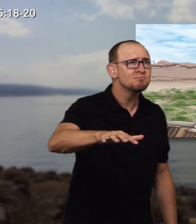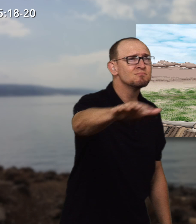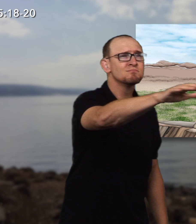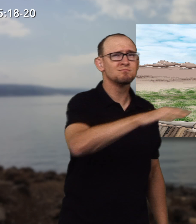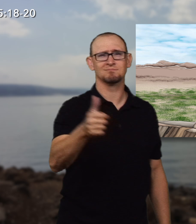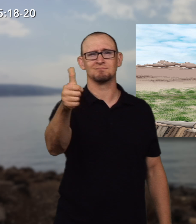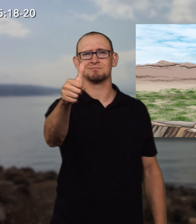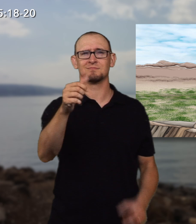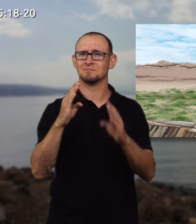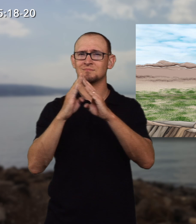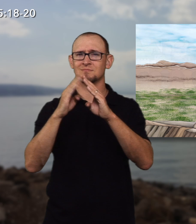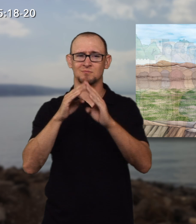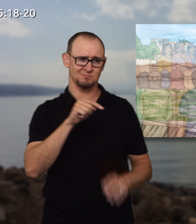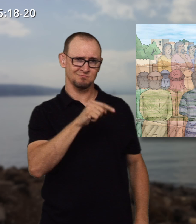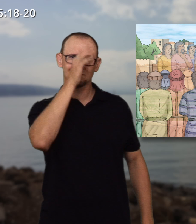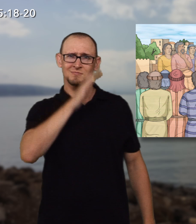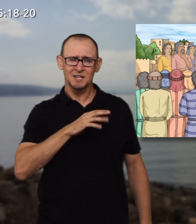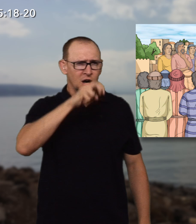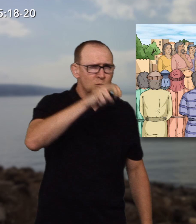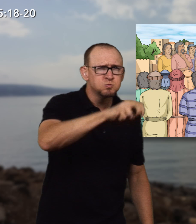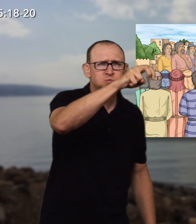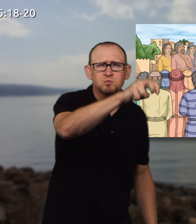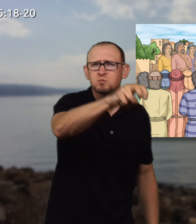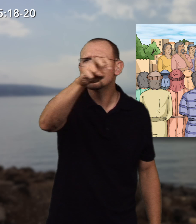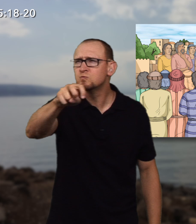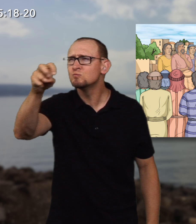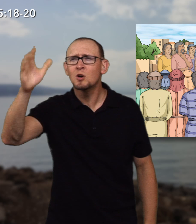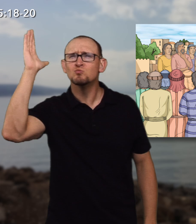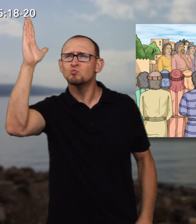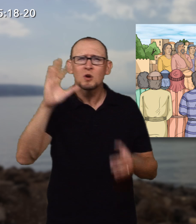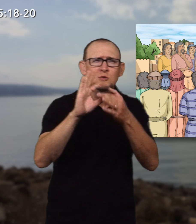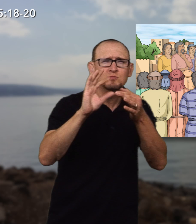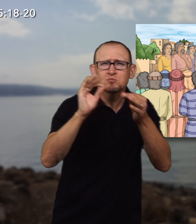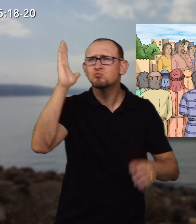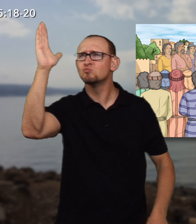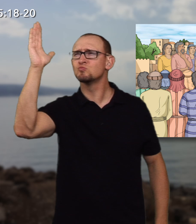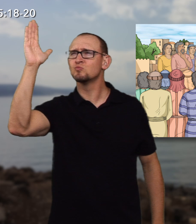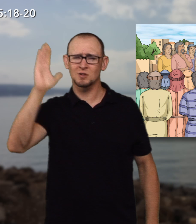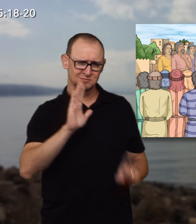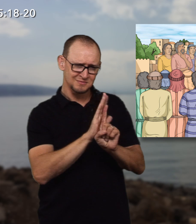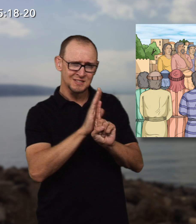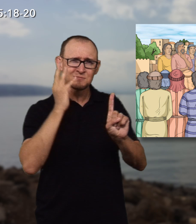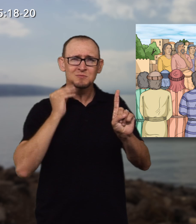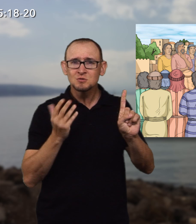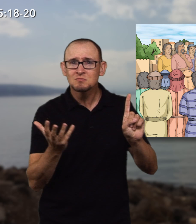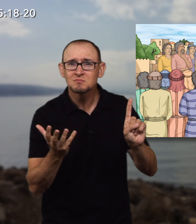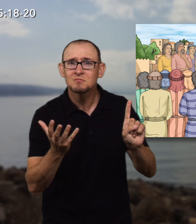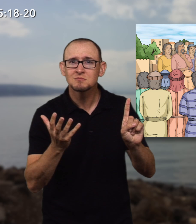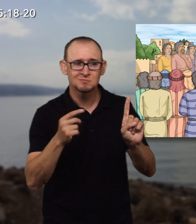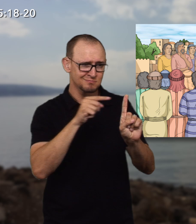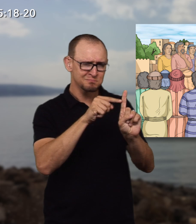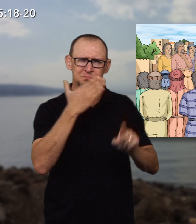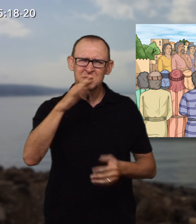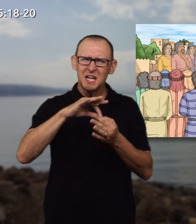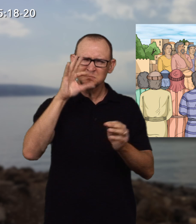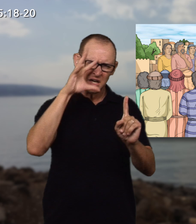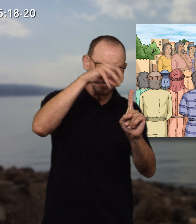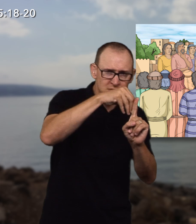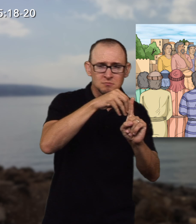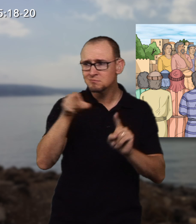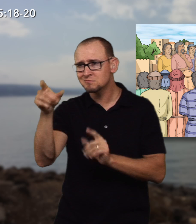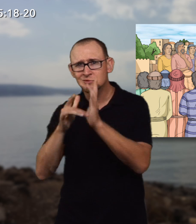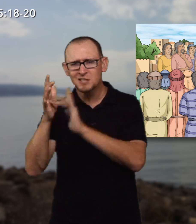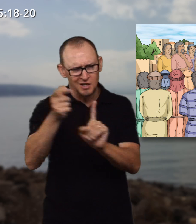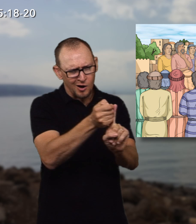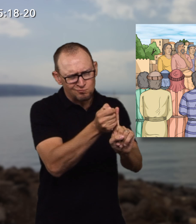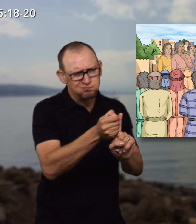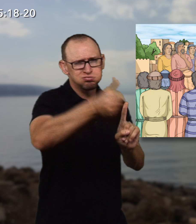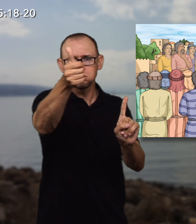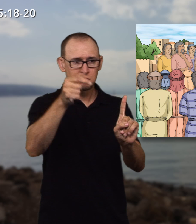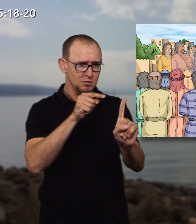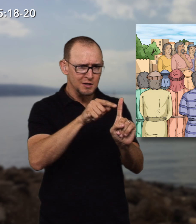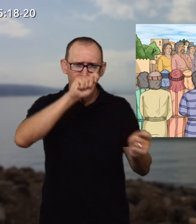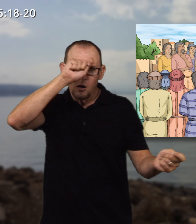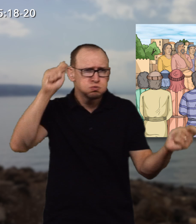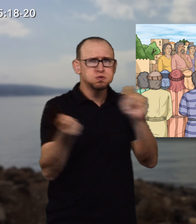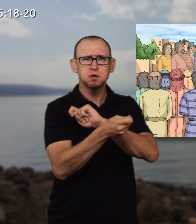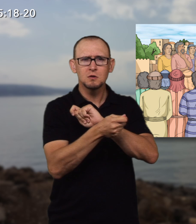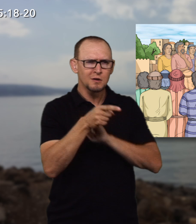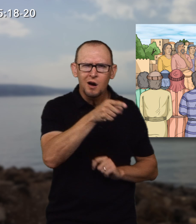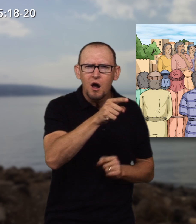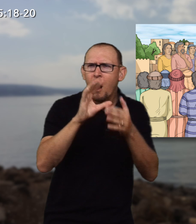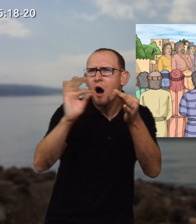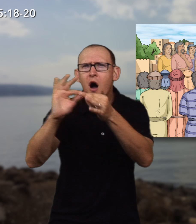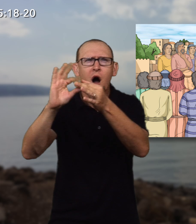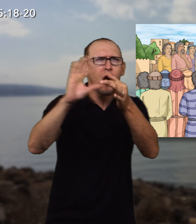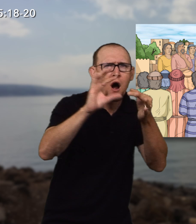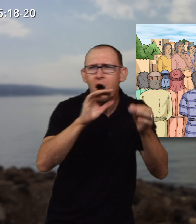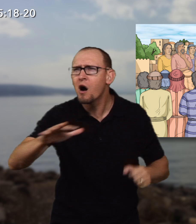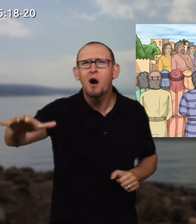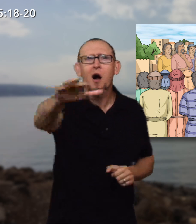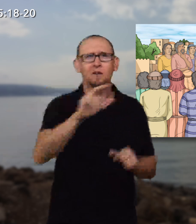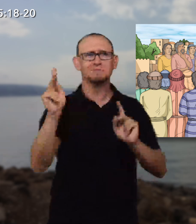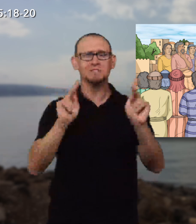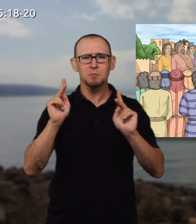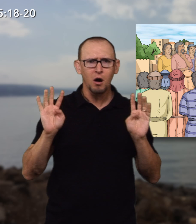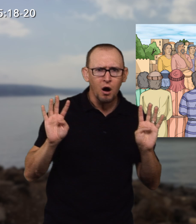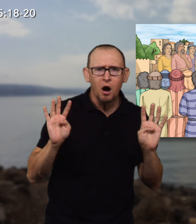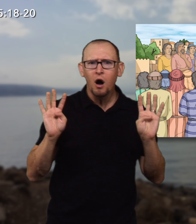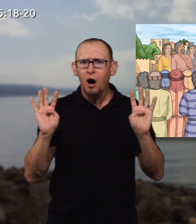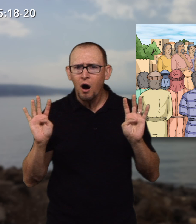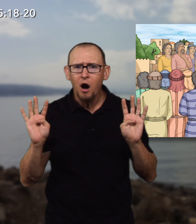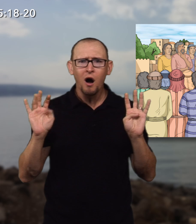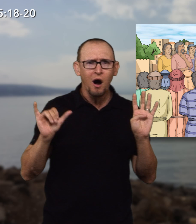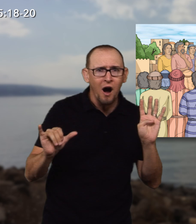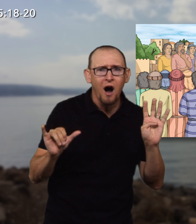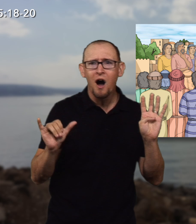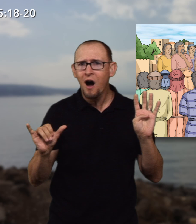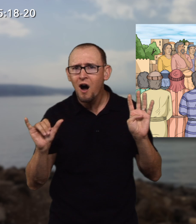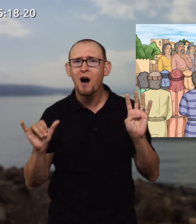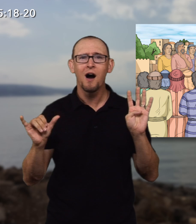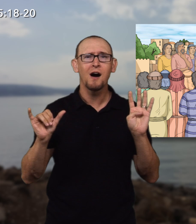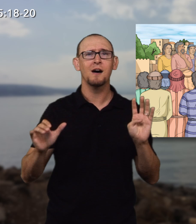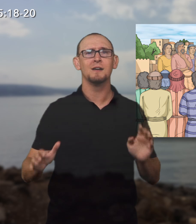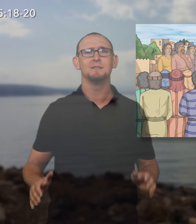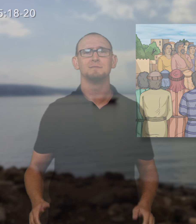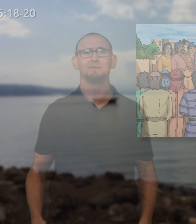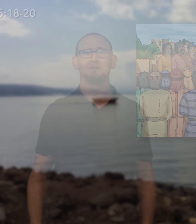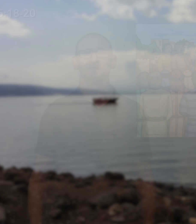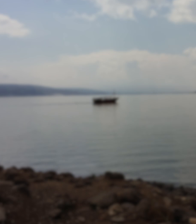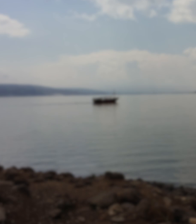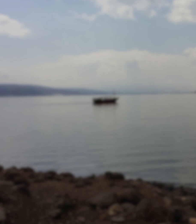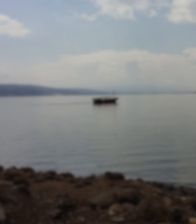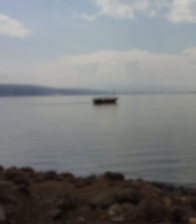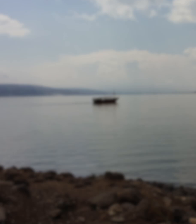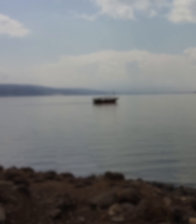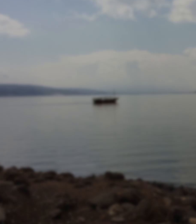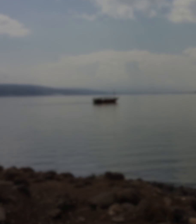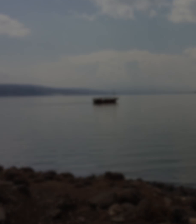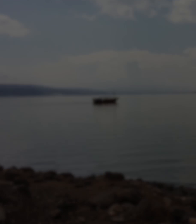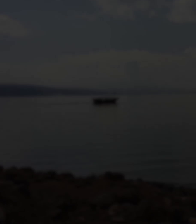So the man went away and began to proclaim throughout the Decapolis how much Jesus had done for him. And everyone was amazed.